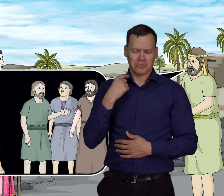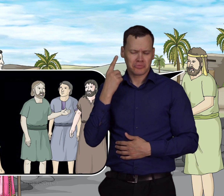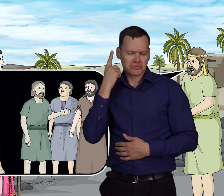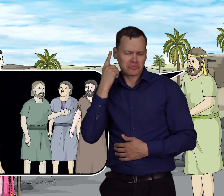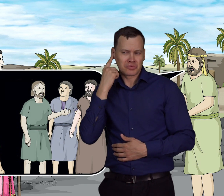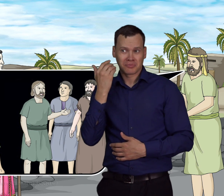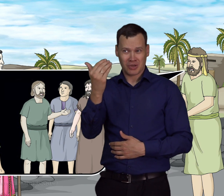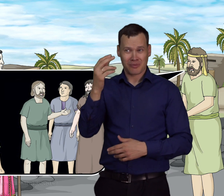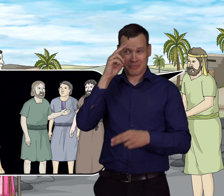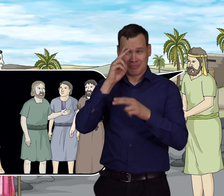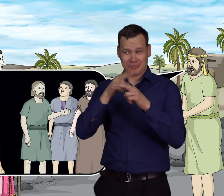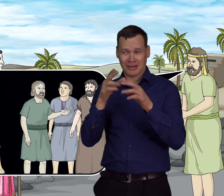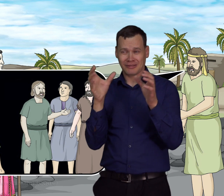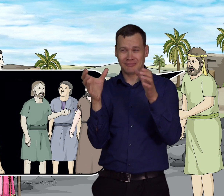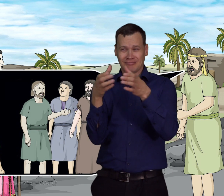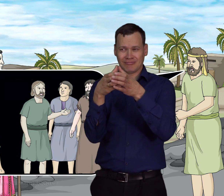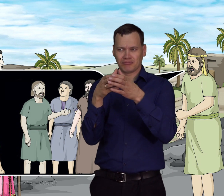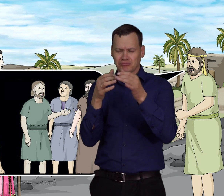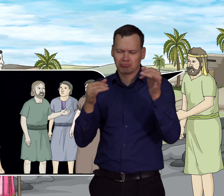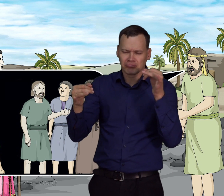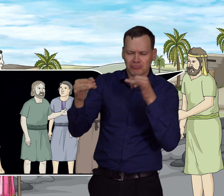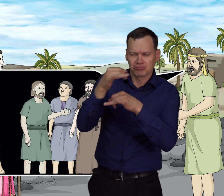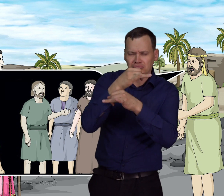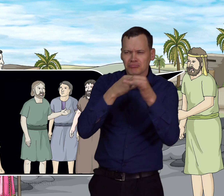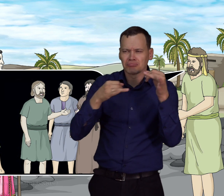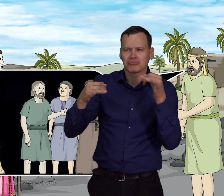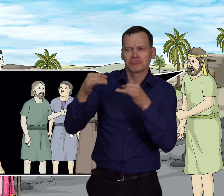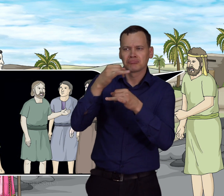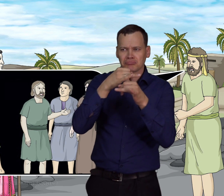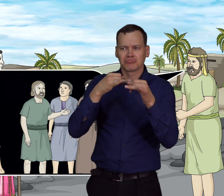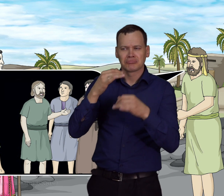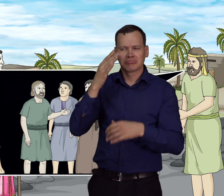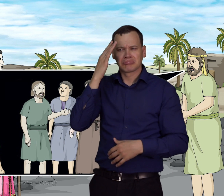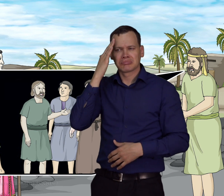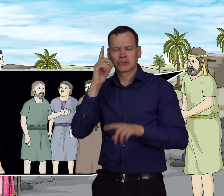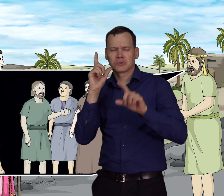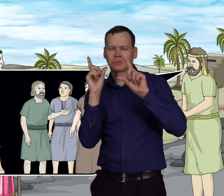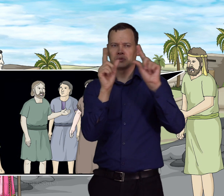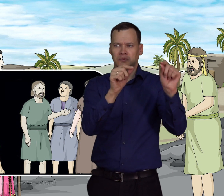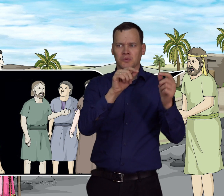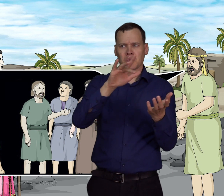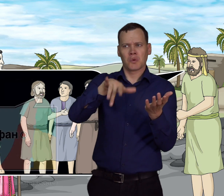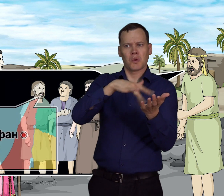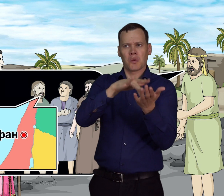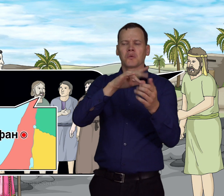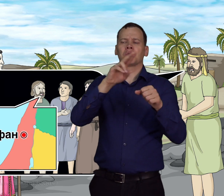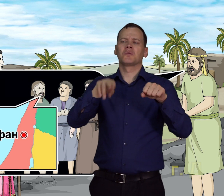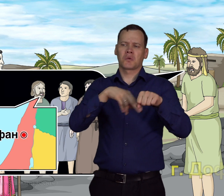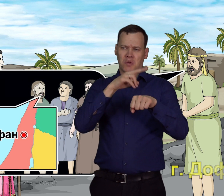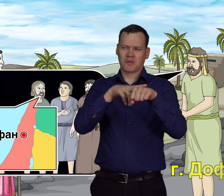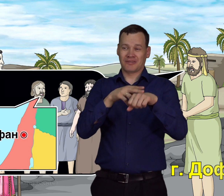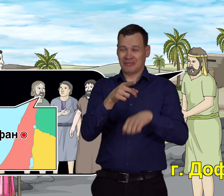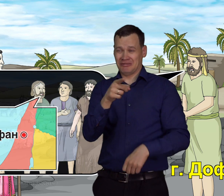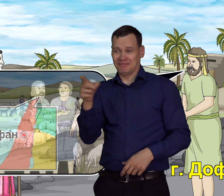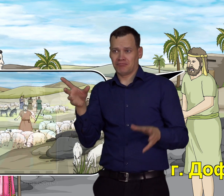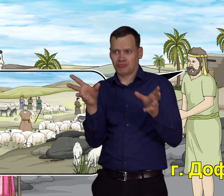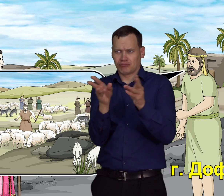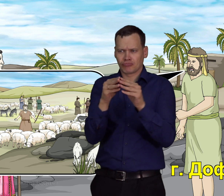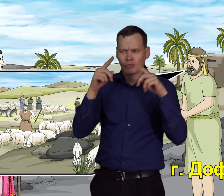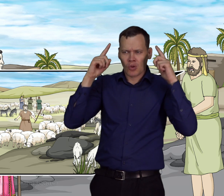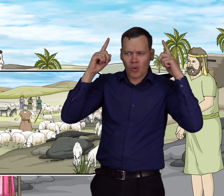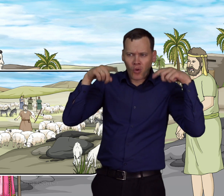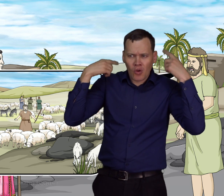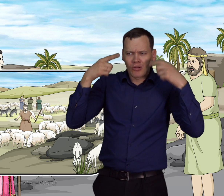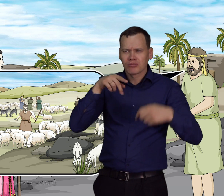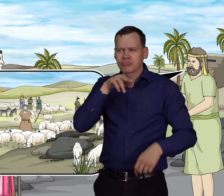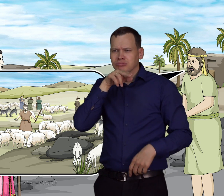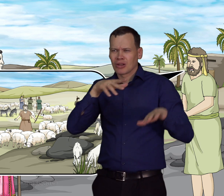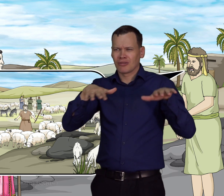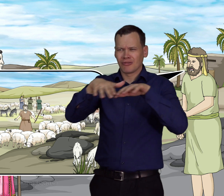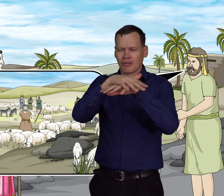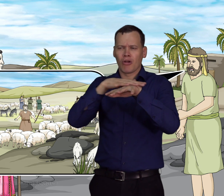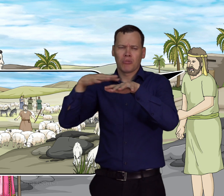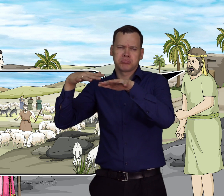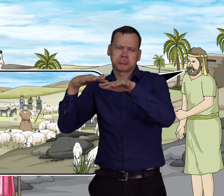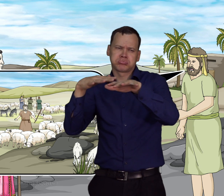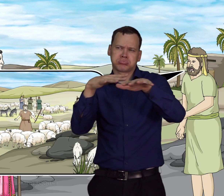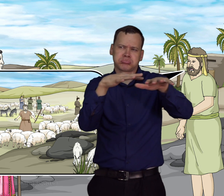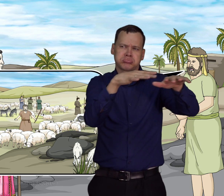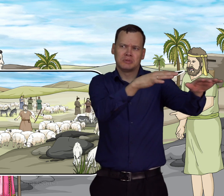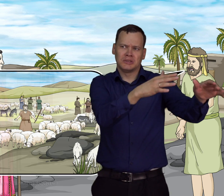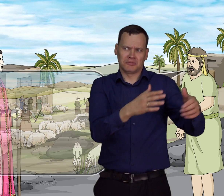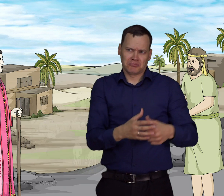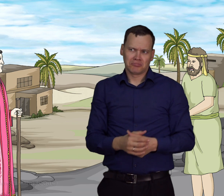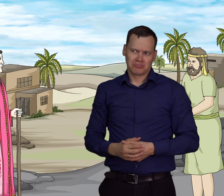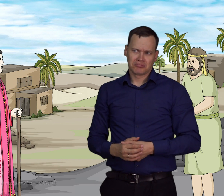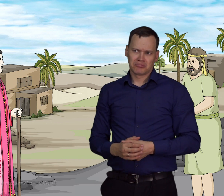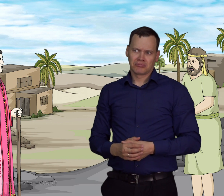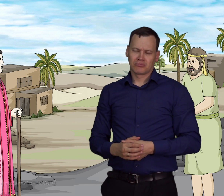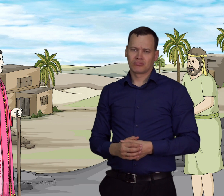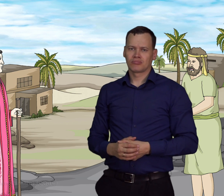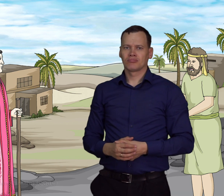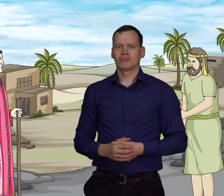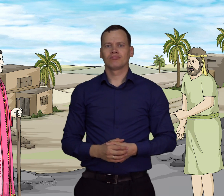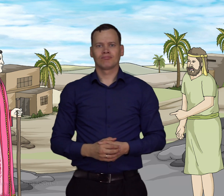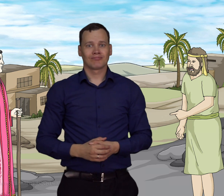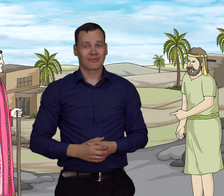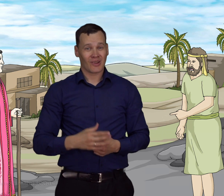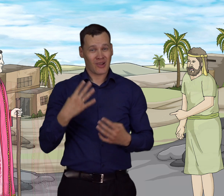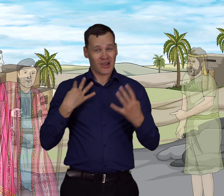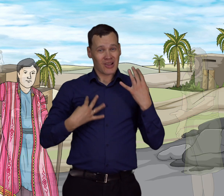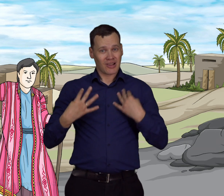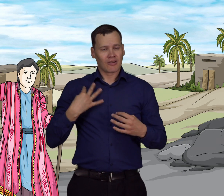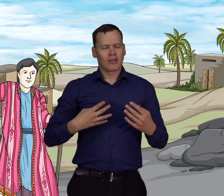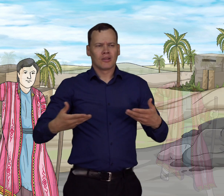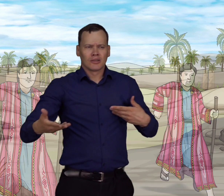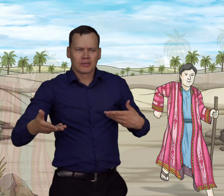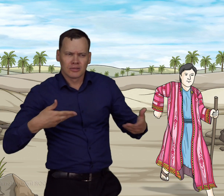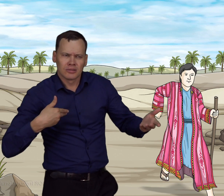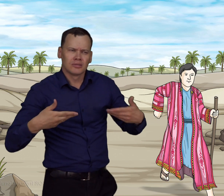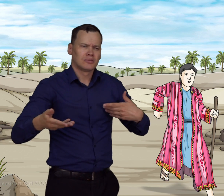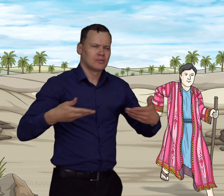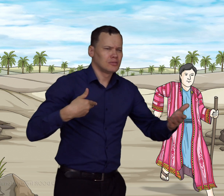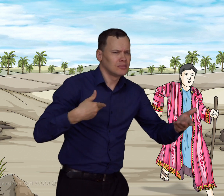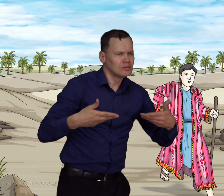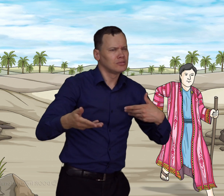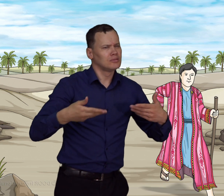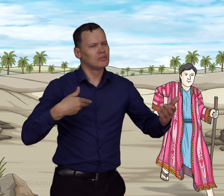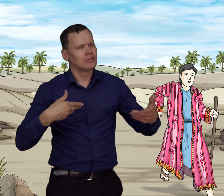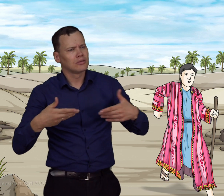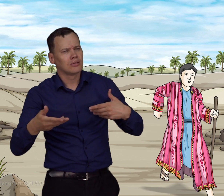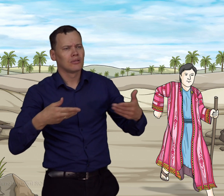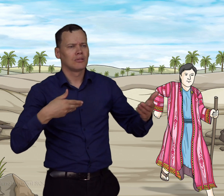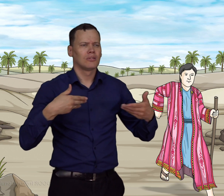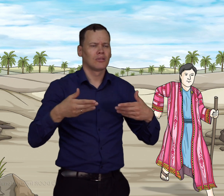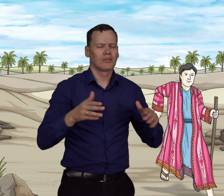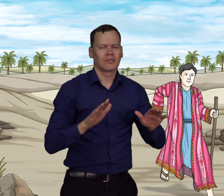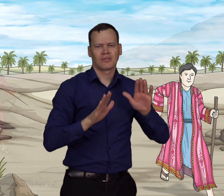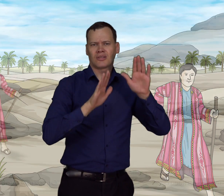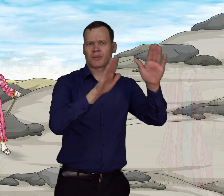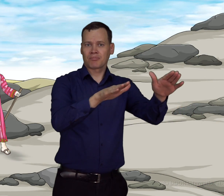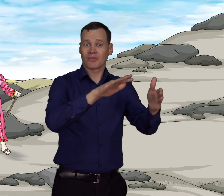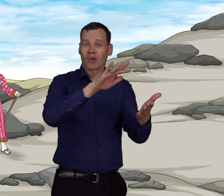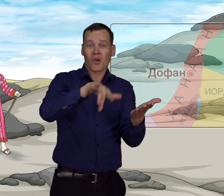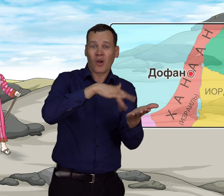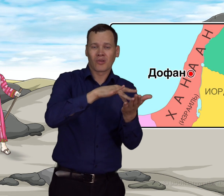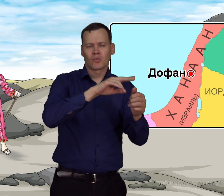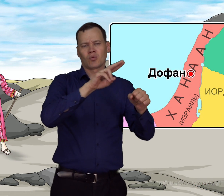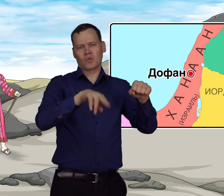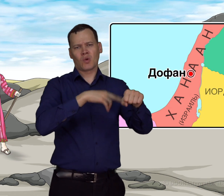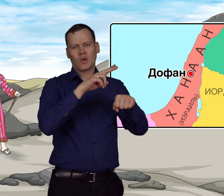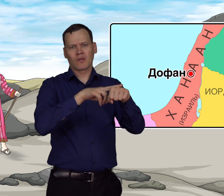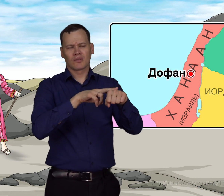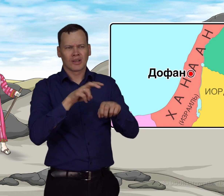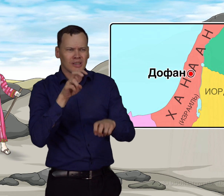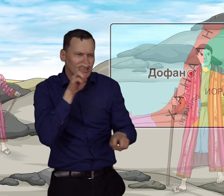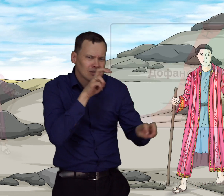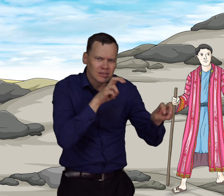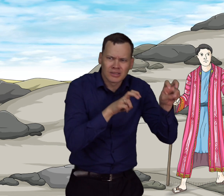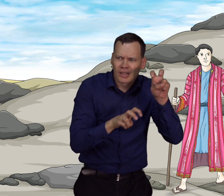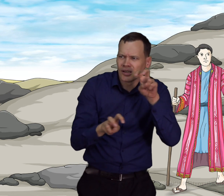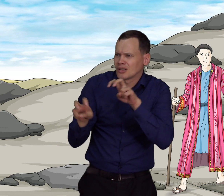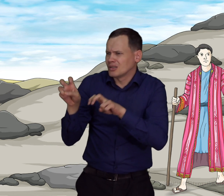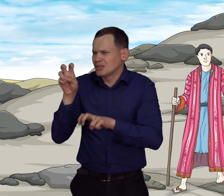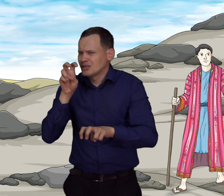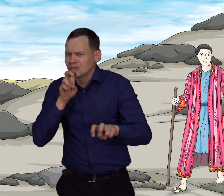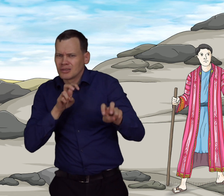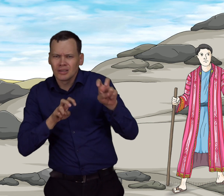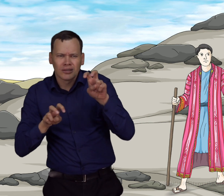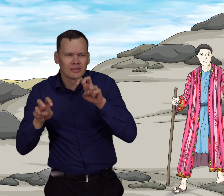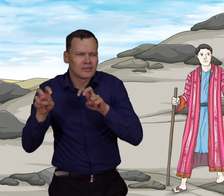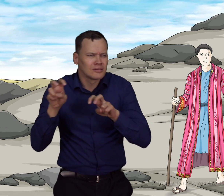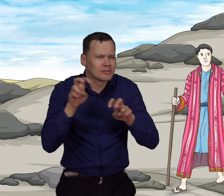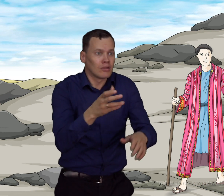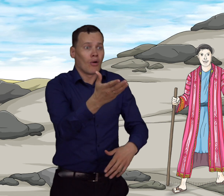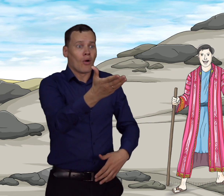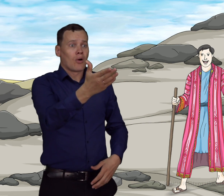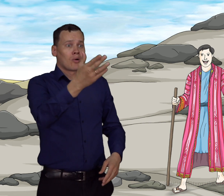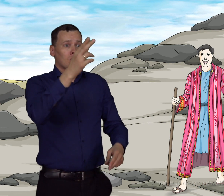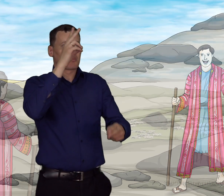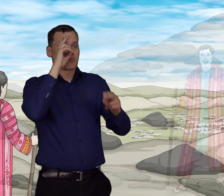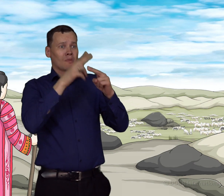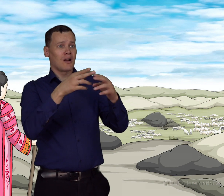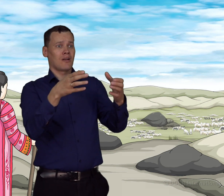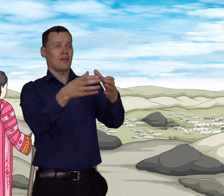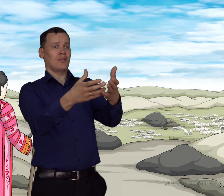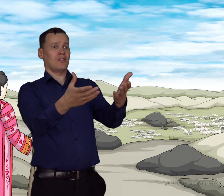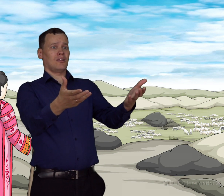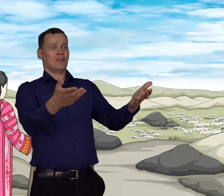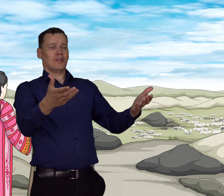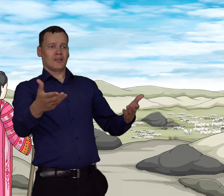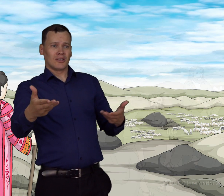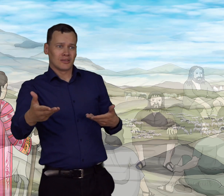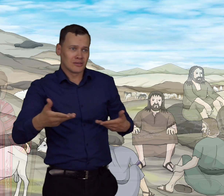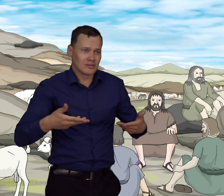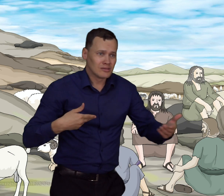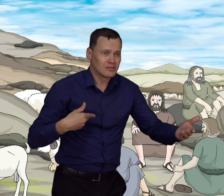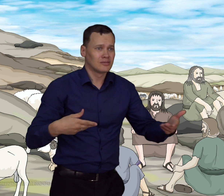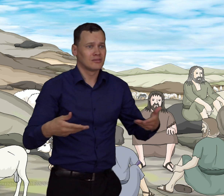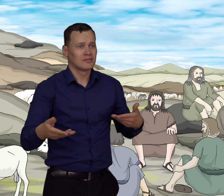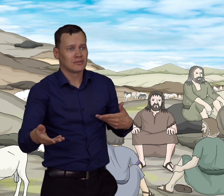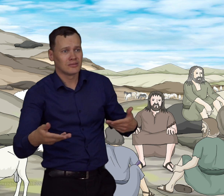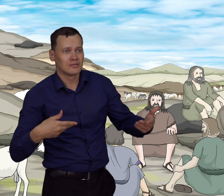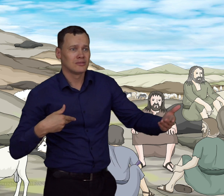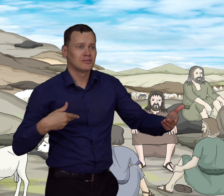“I heard them say, ‘Let us go to Dothan.’” So Joseph set out after his brothers and found them at Dothan.